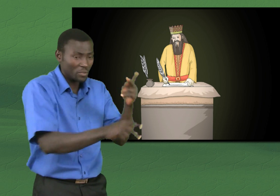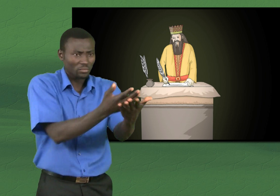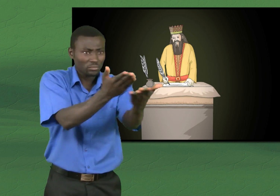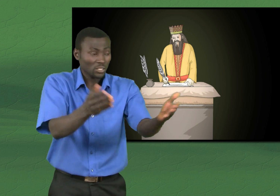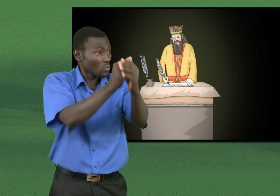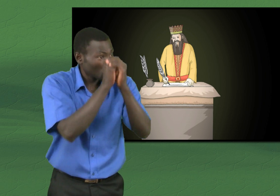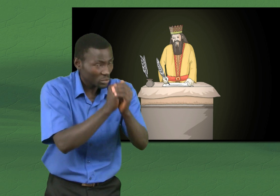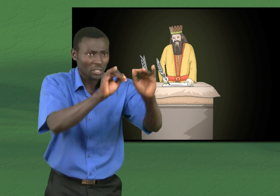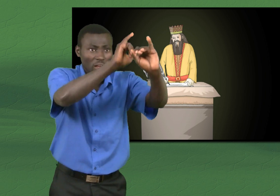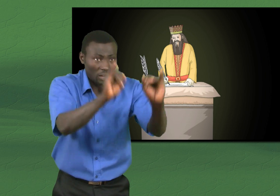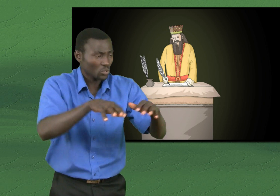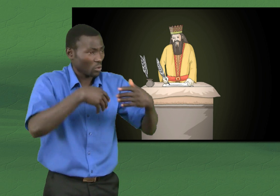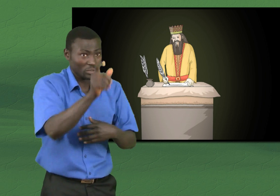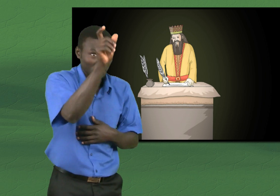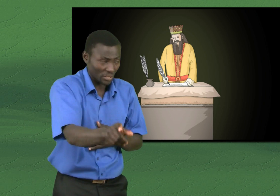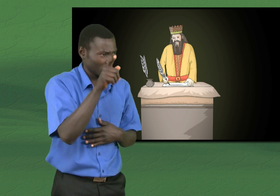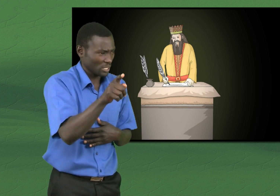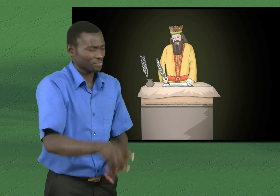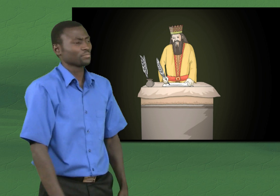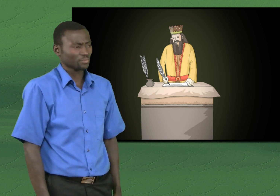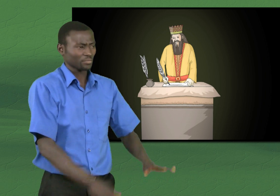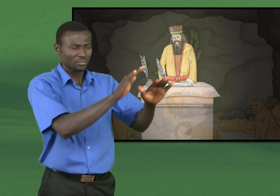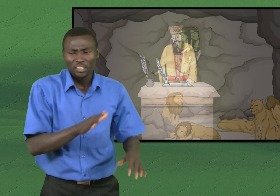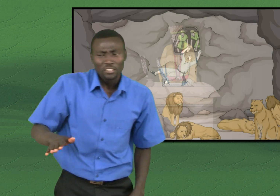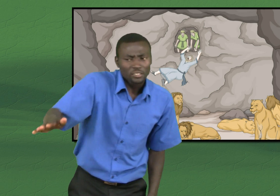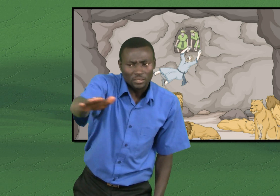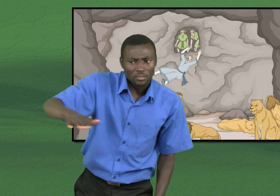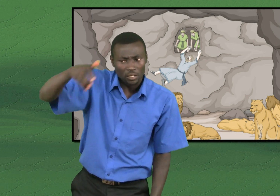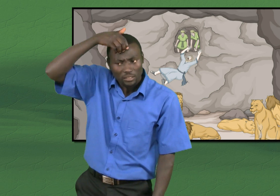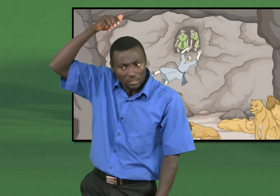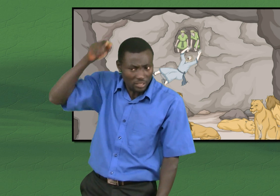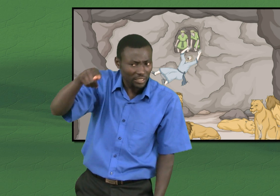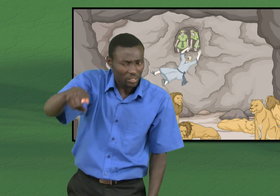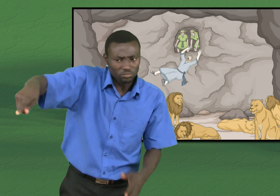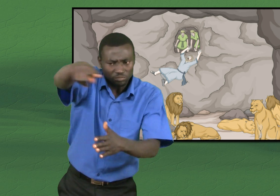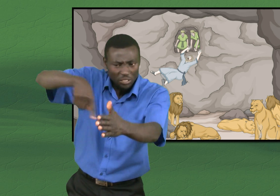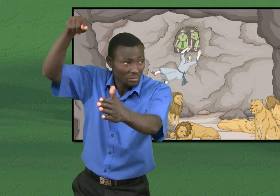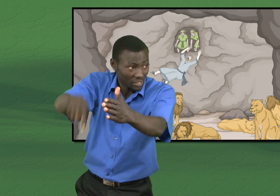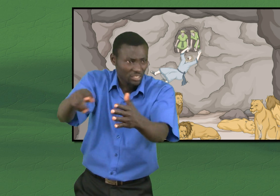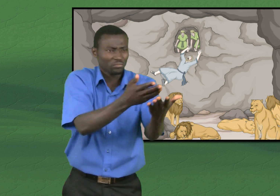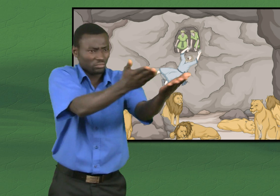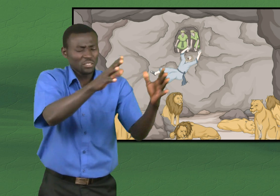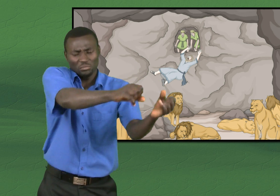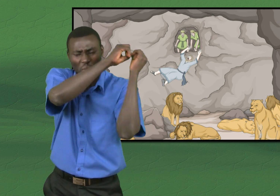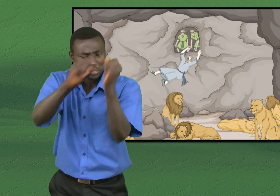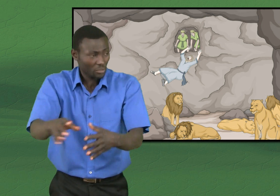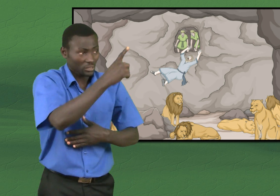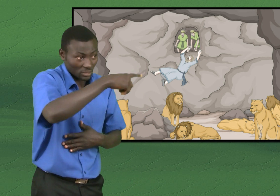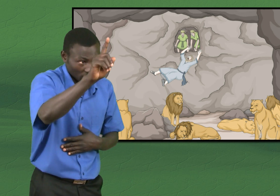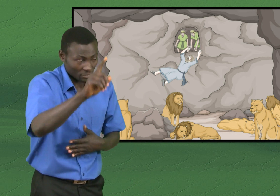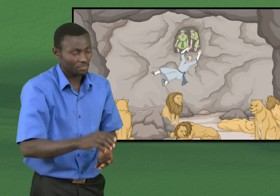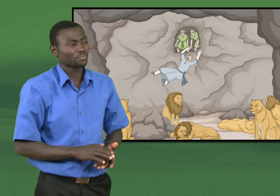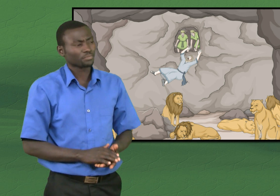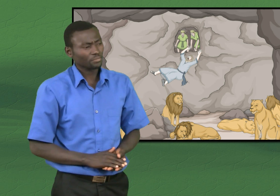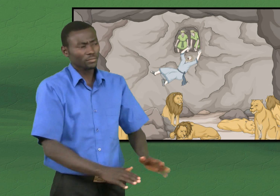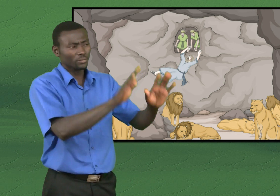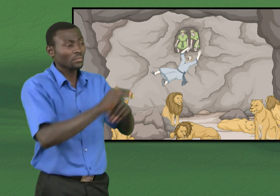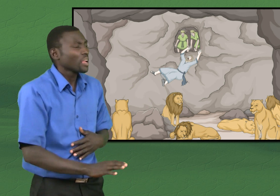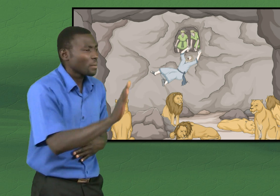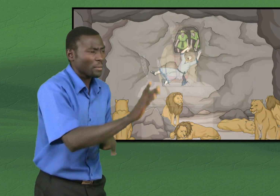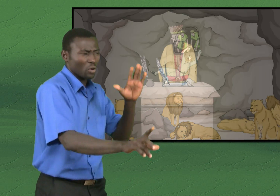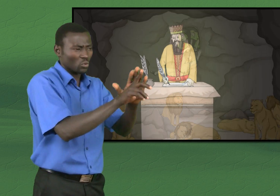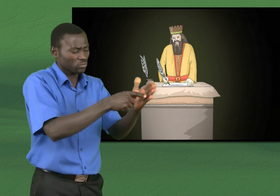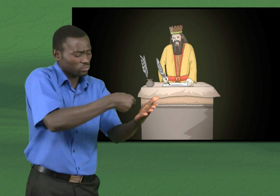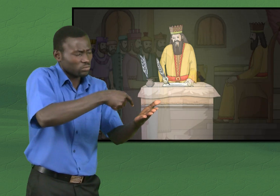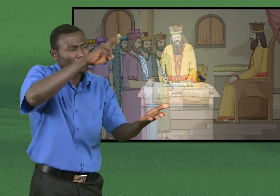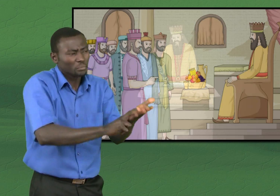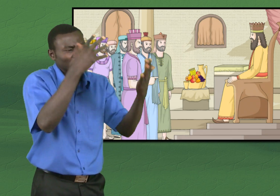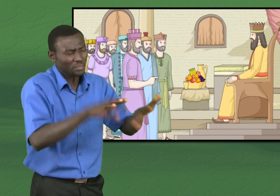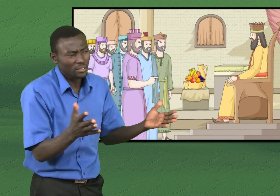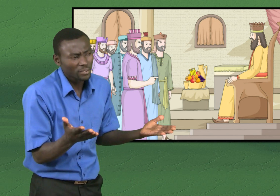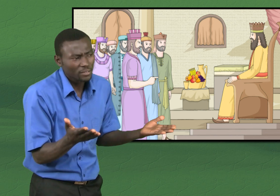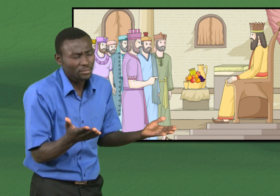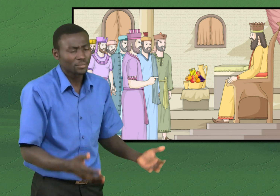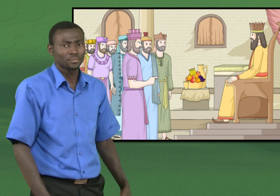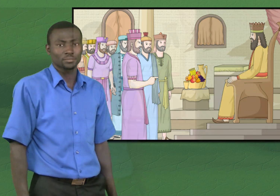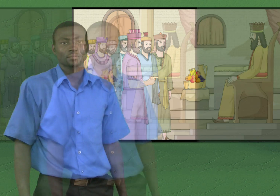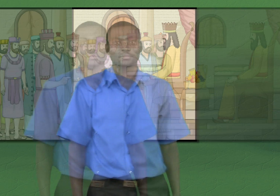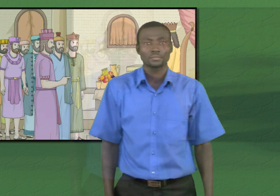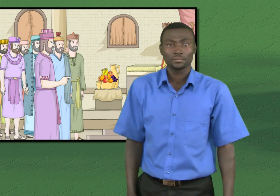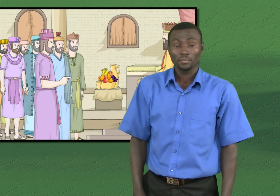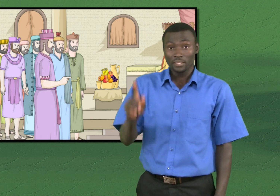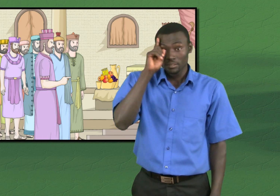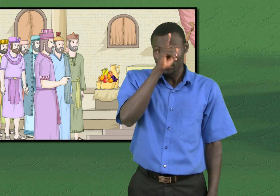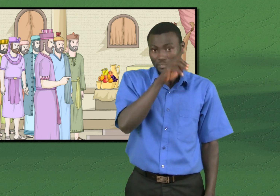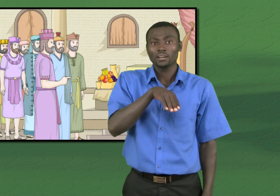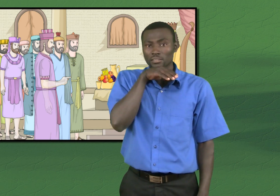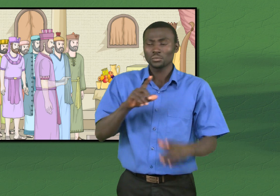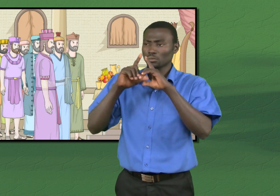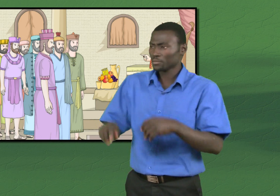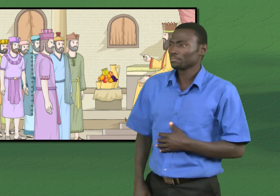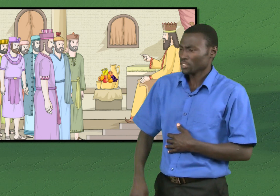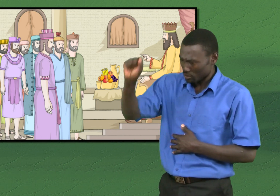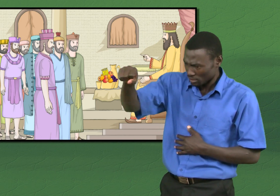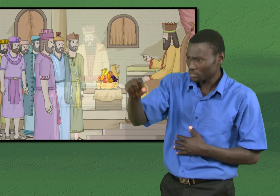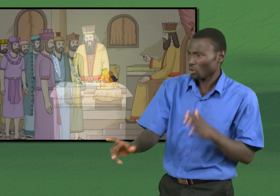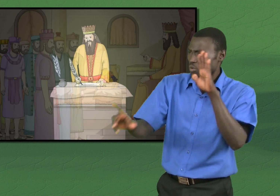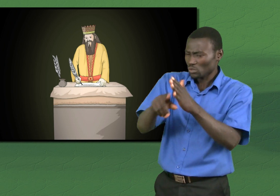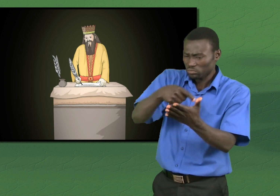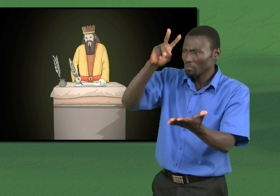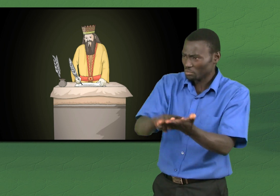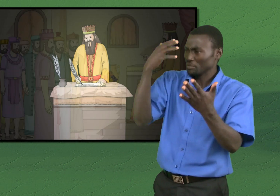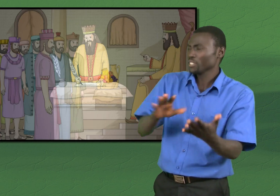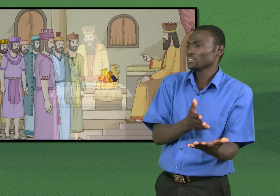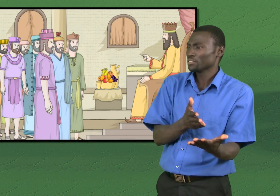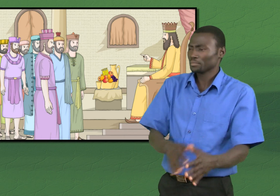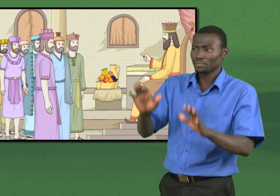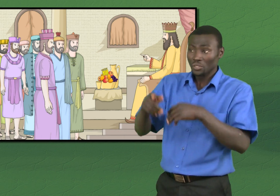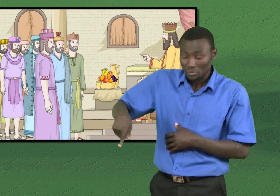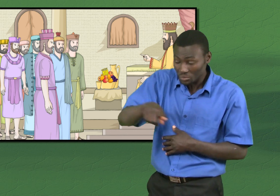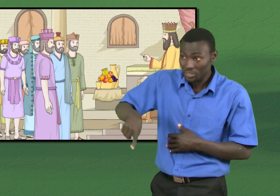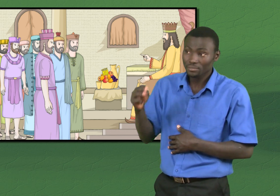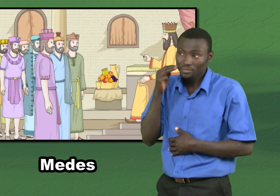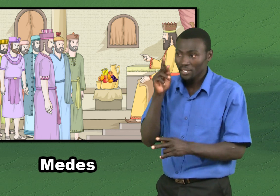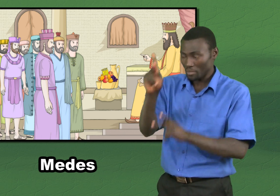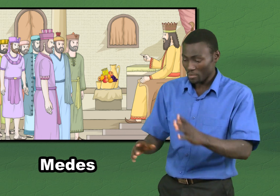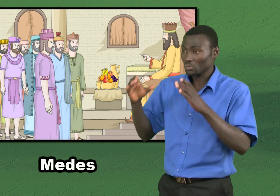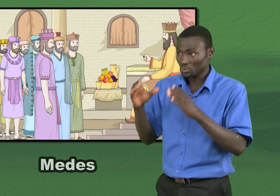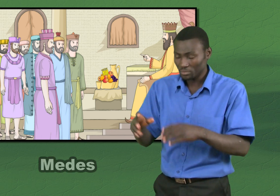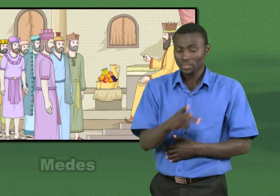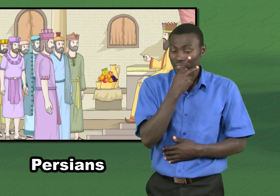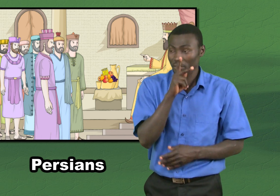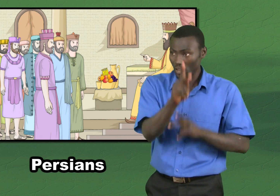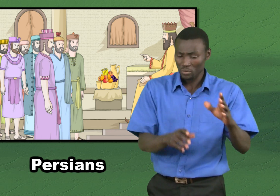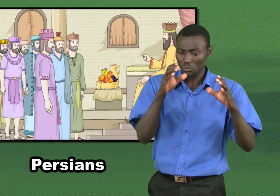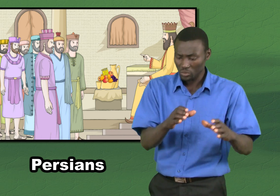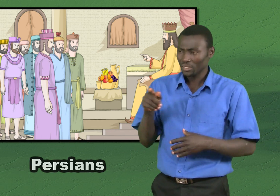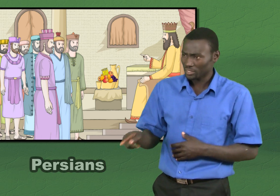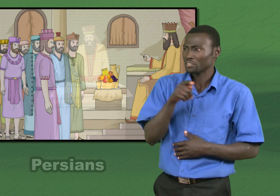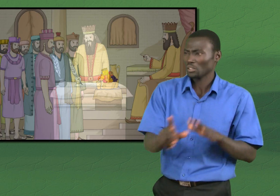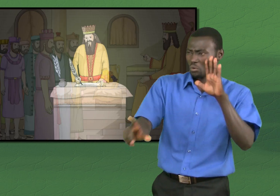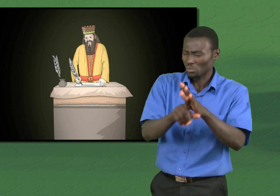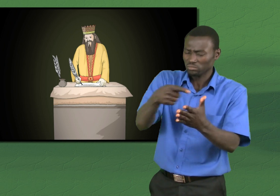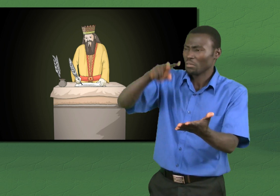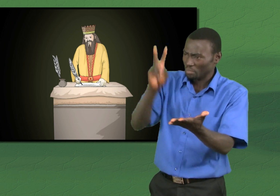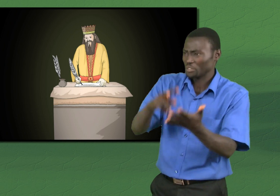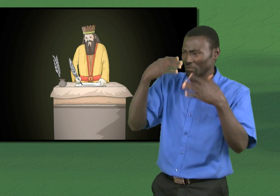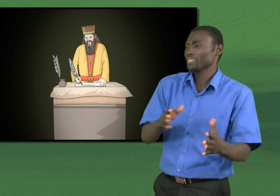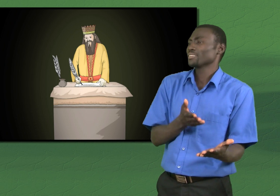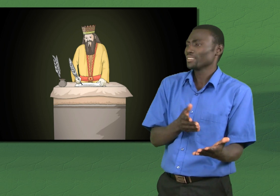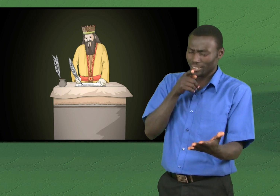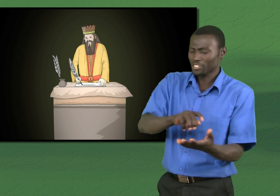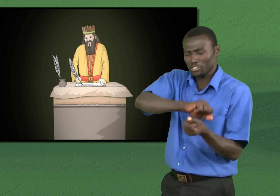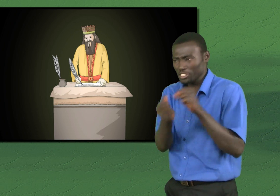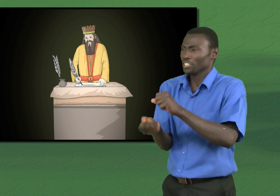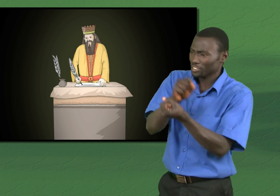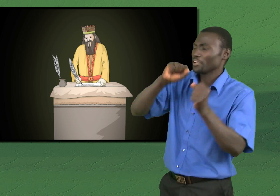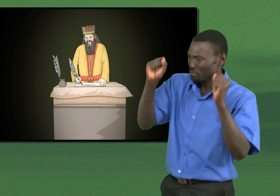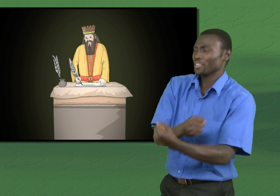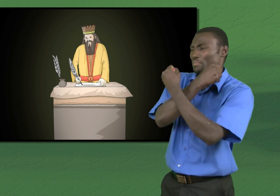The king replied, “According to the law of the Medes and Persians the order stands, and it cannot be repealed.”